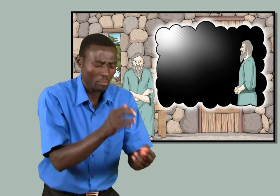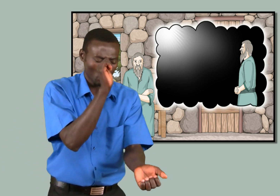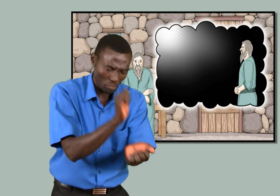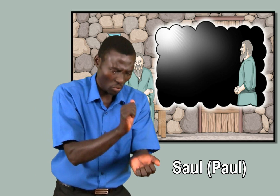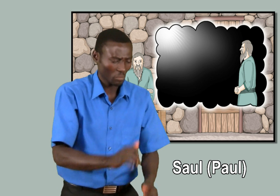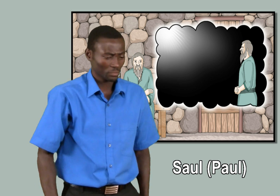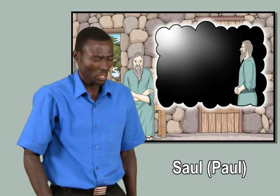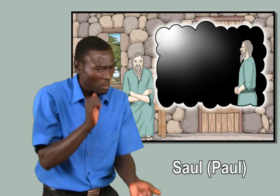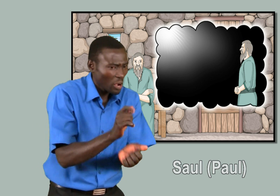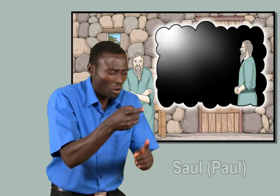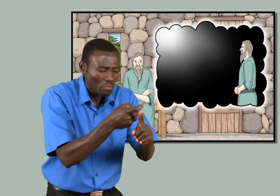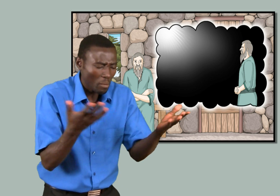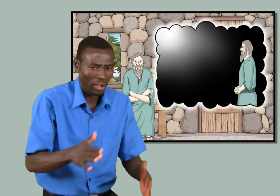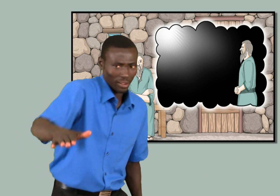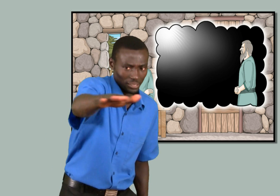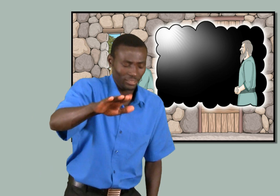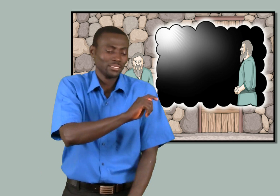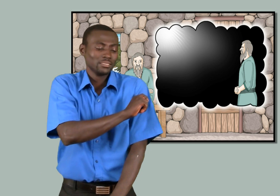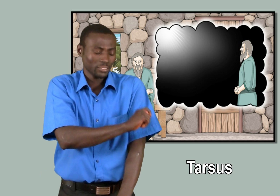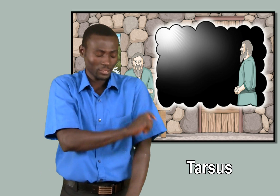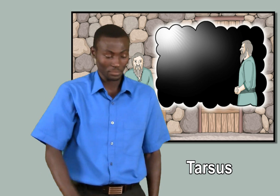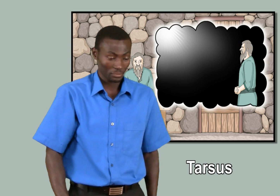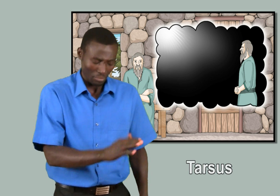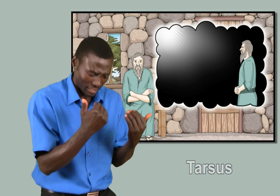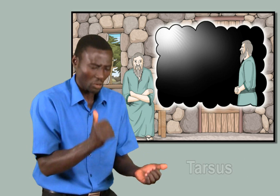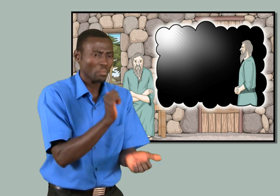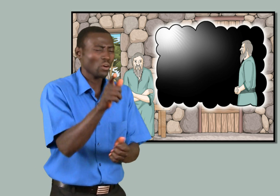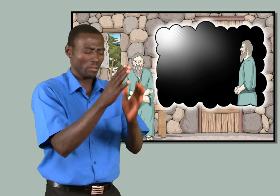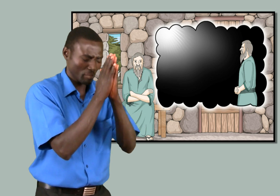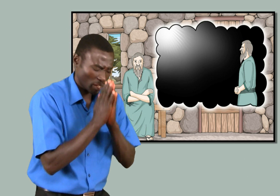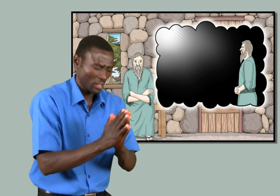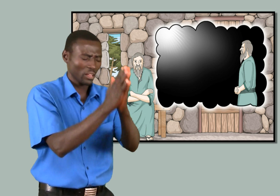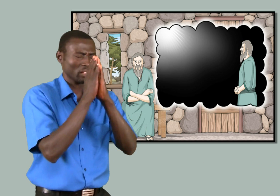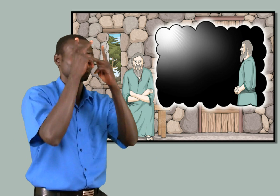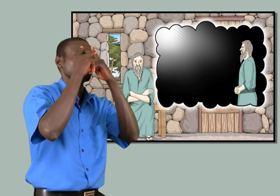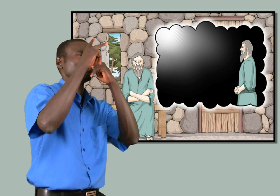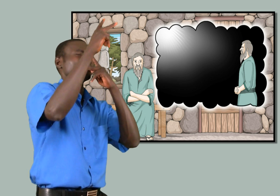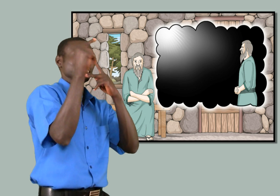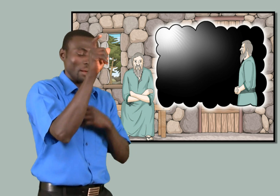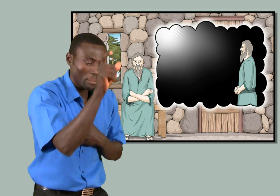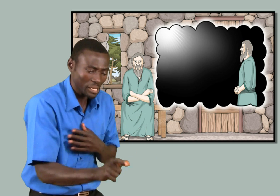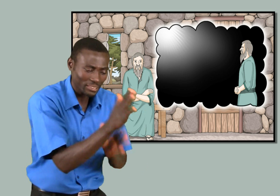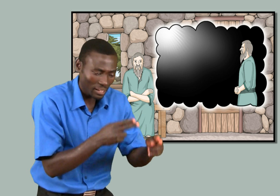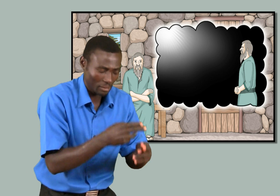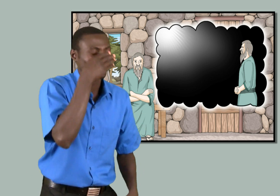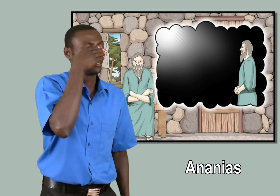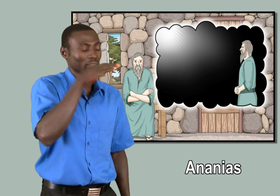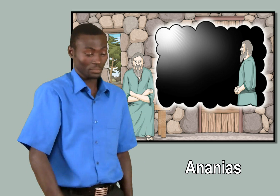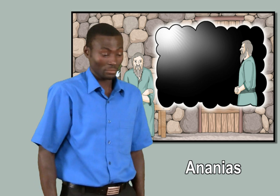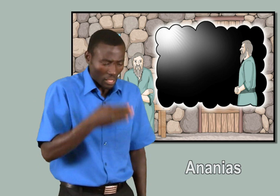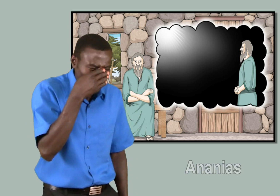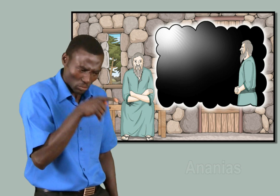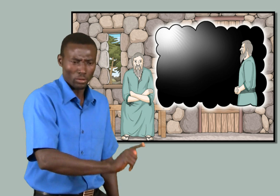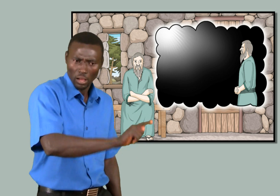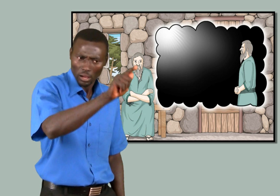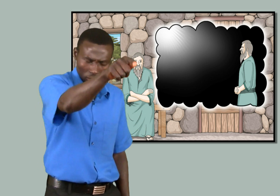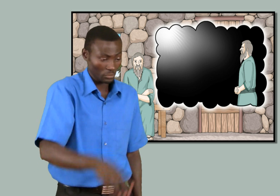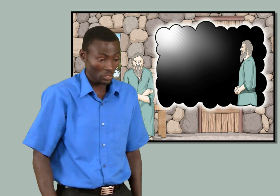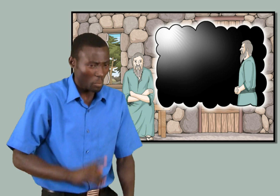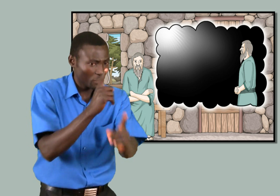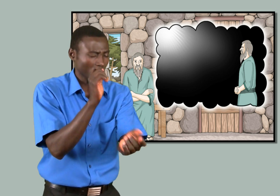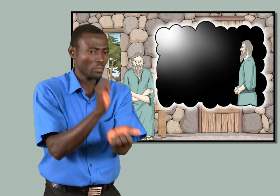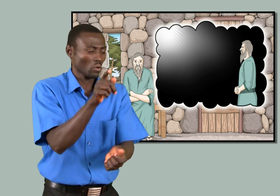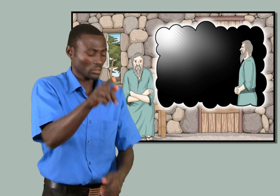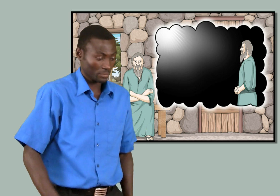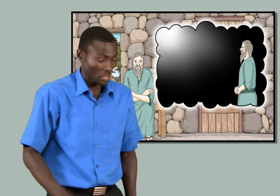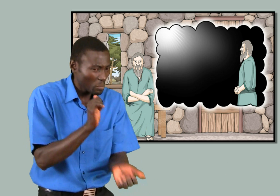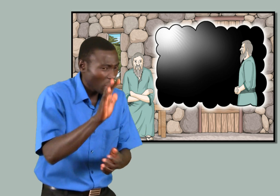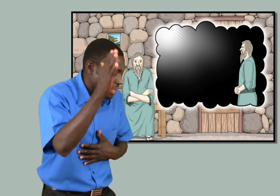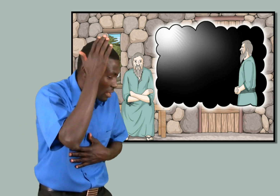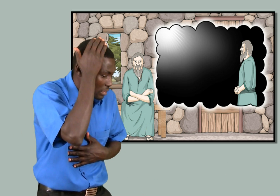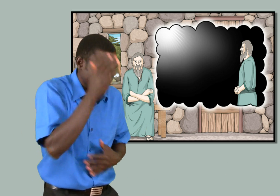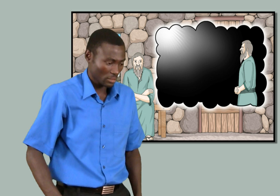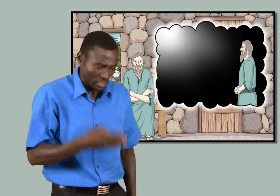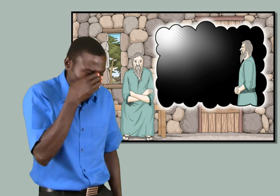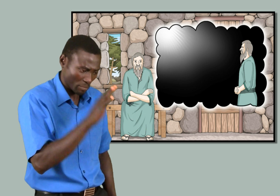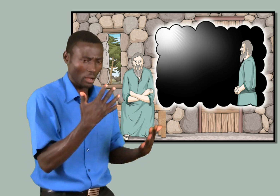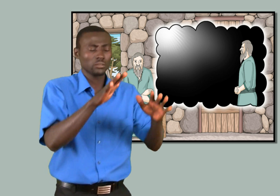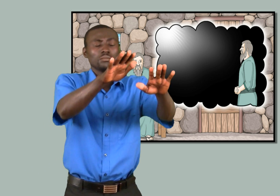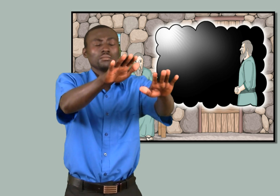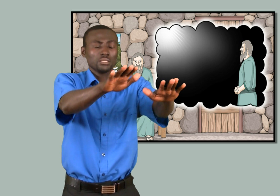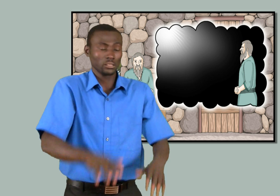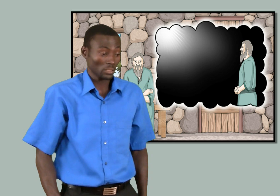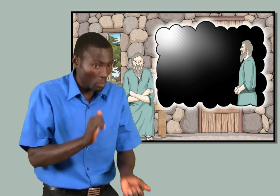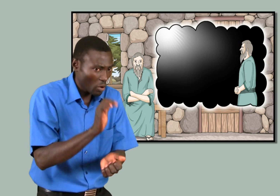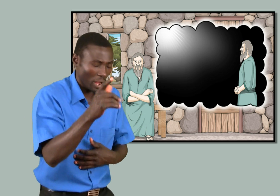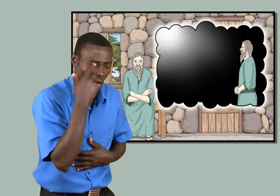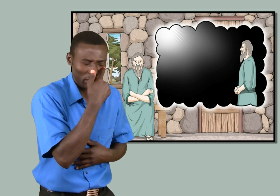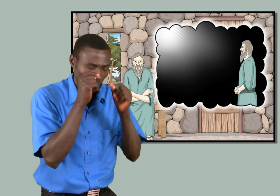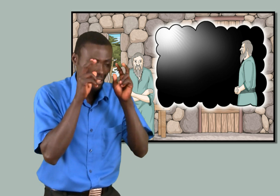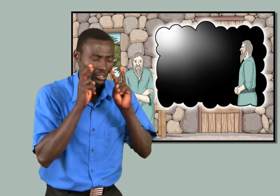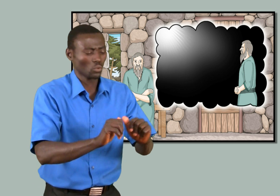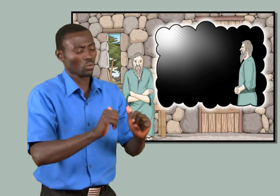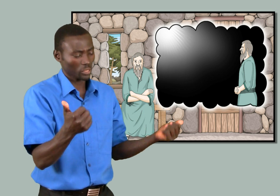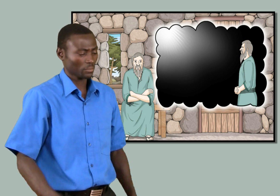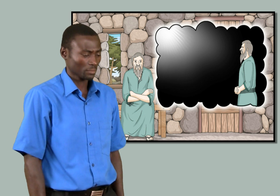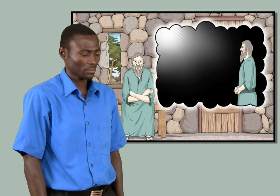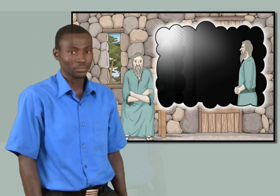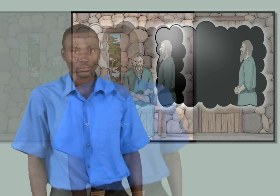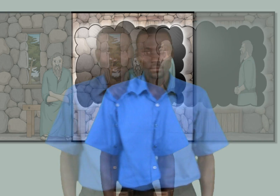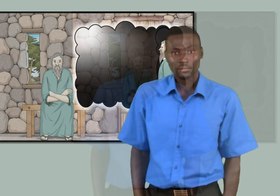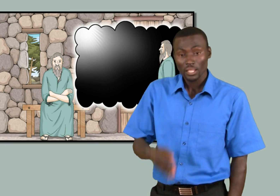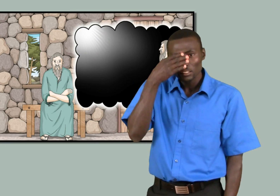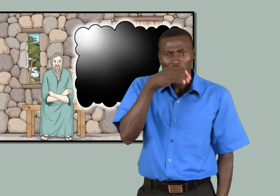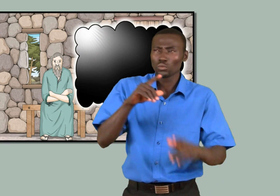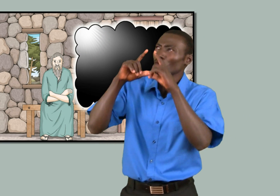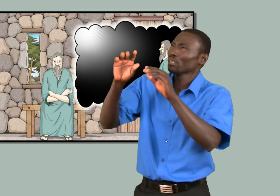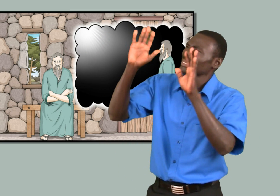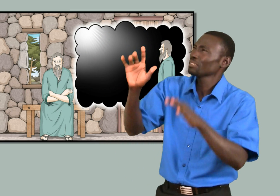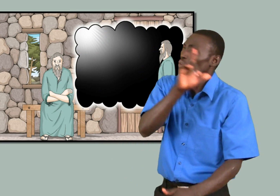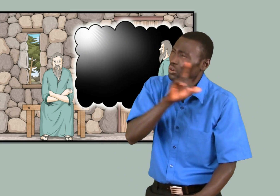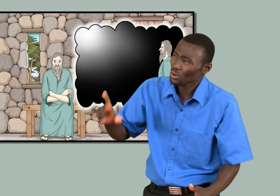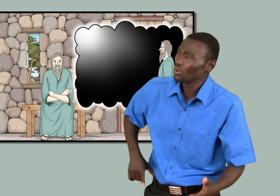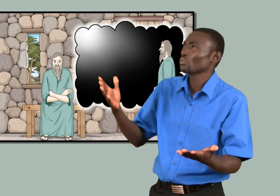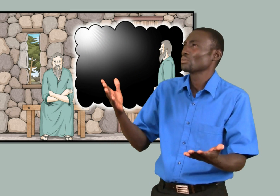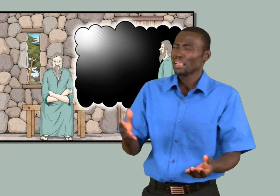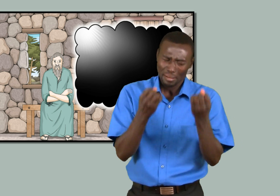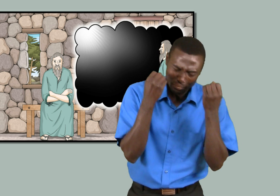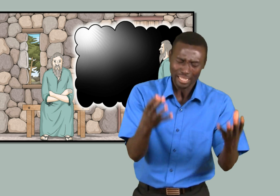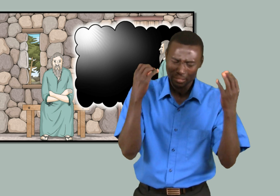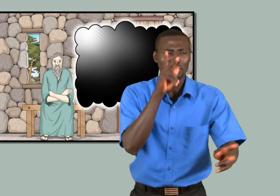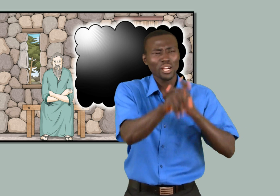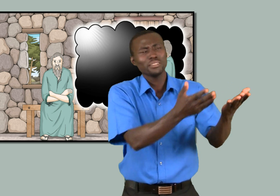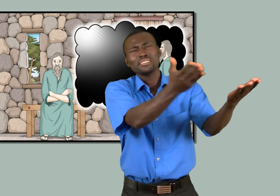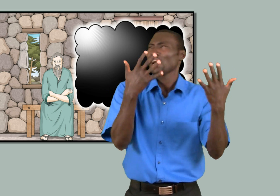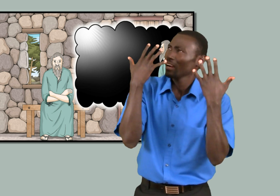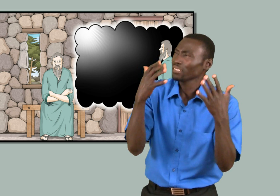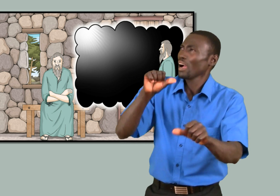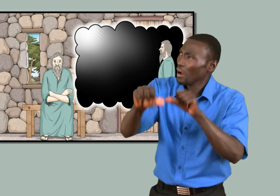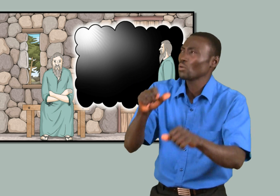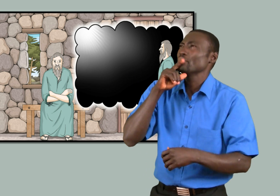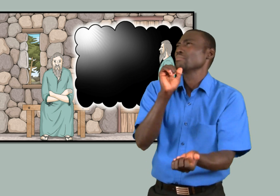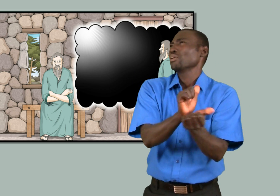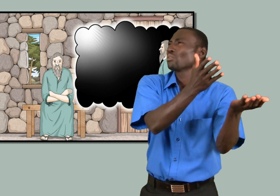In a vision he has seen a man named Ananias come and place his hands on him to restore his sight.”